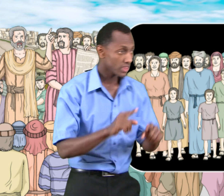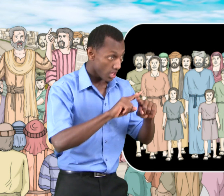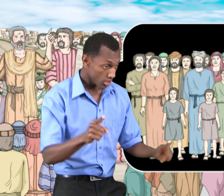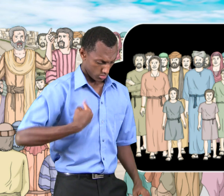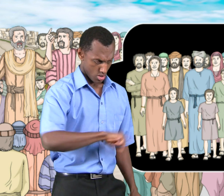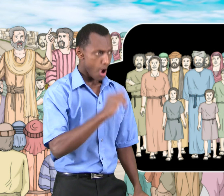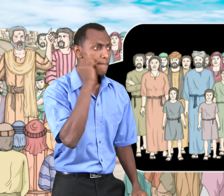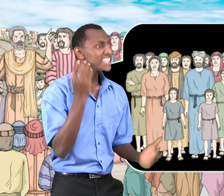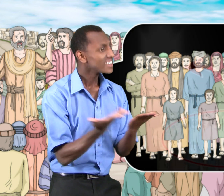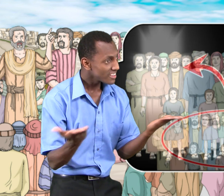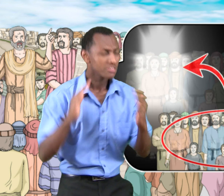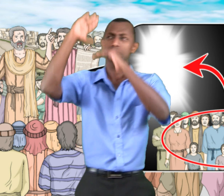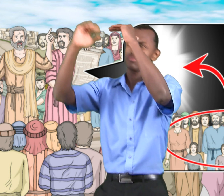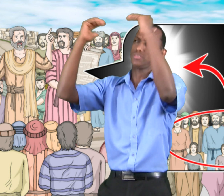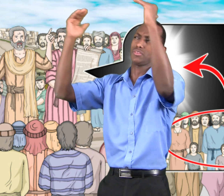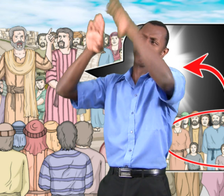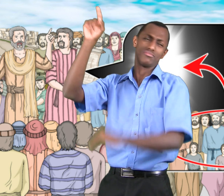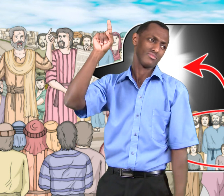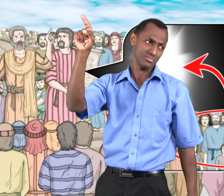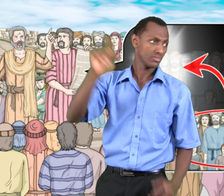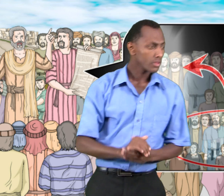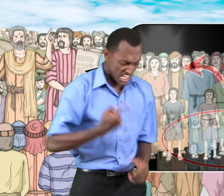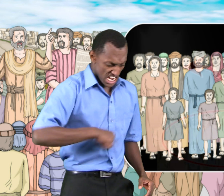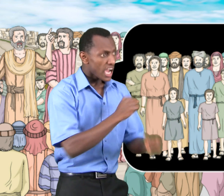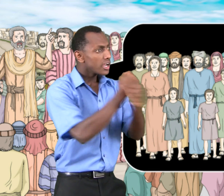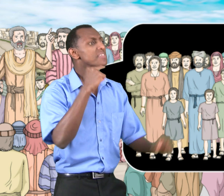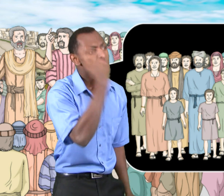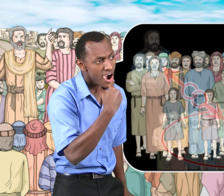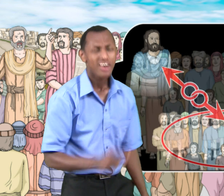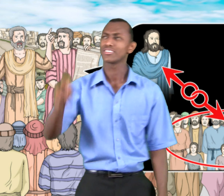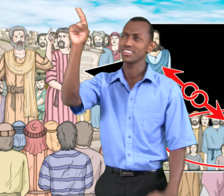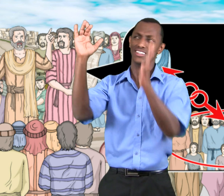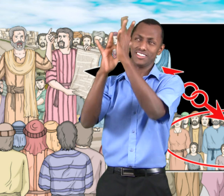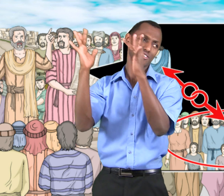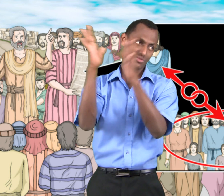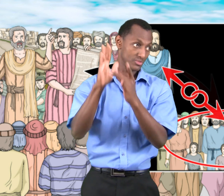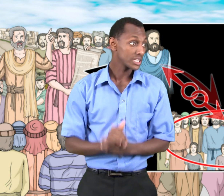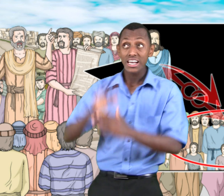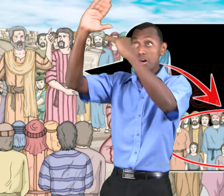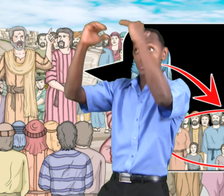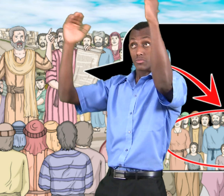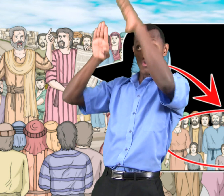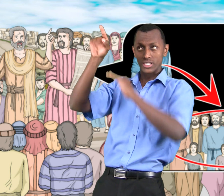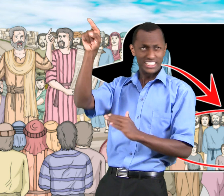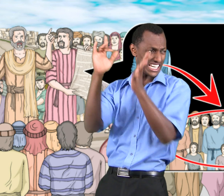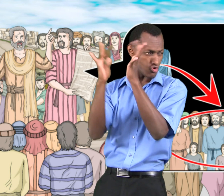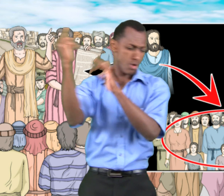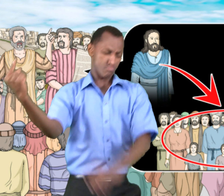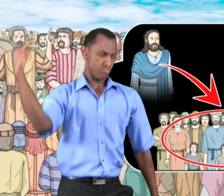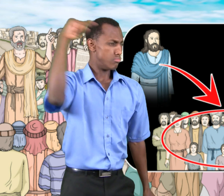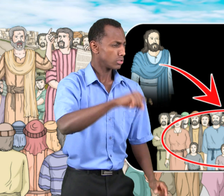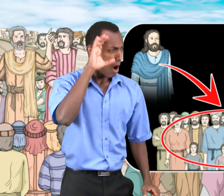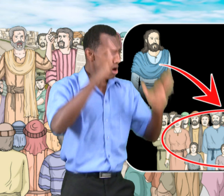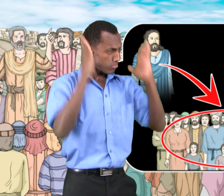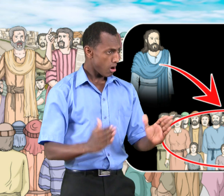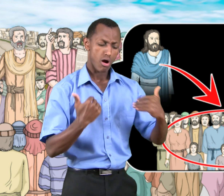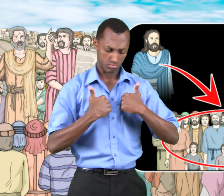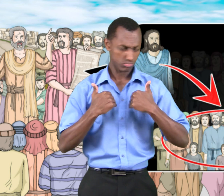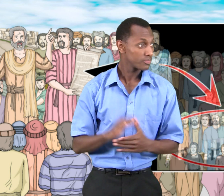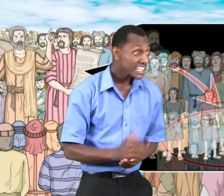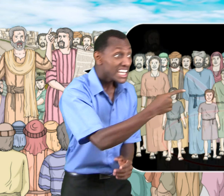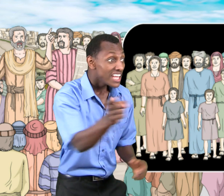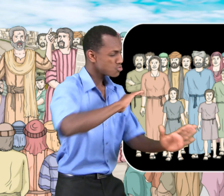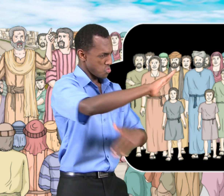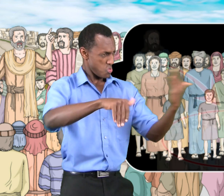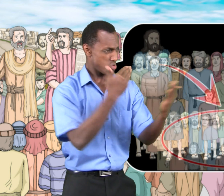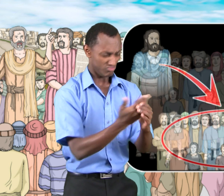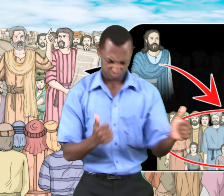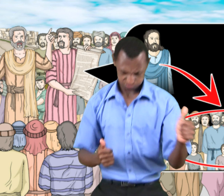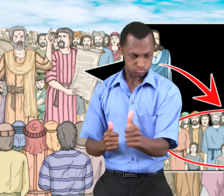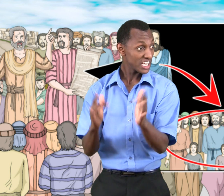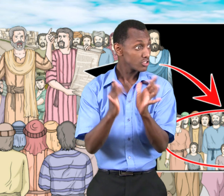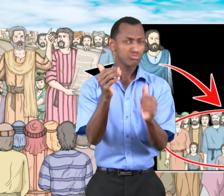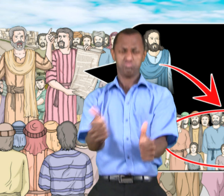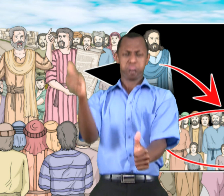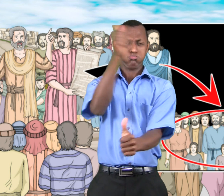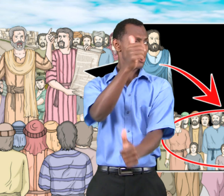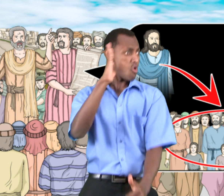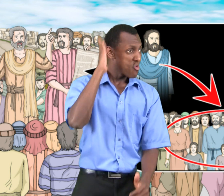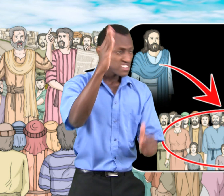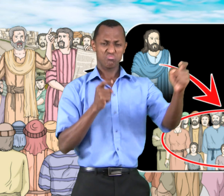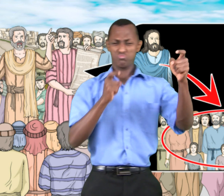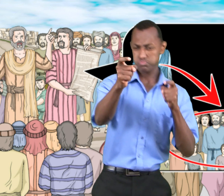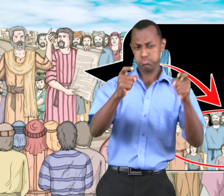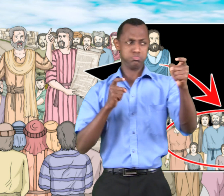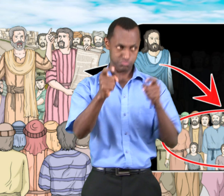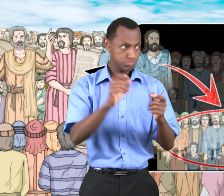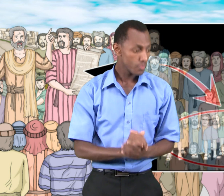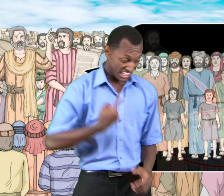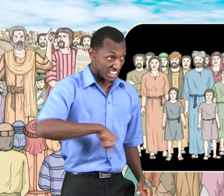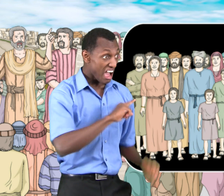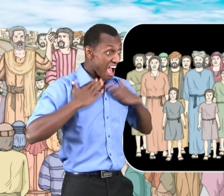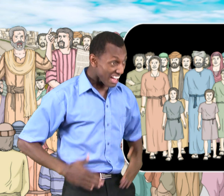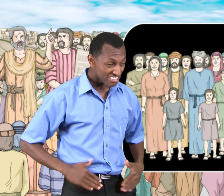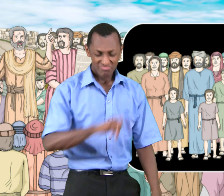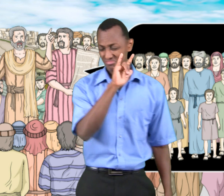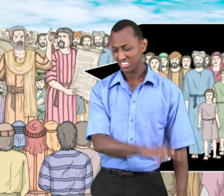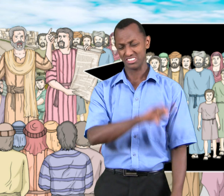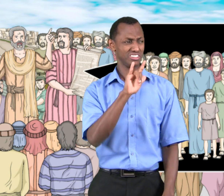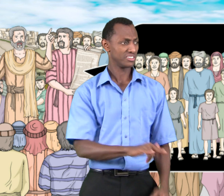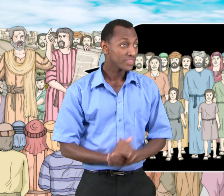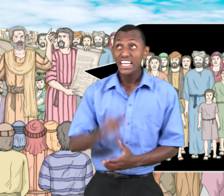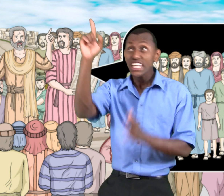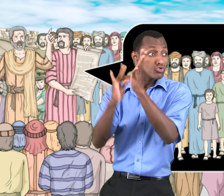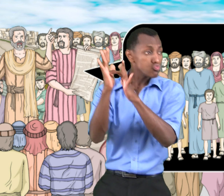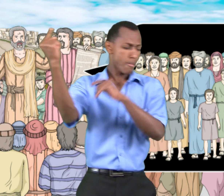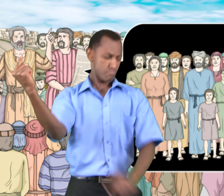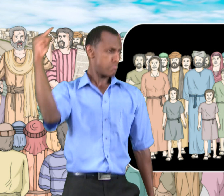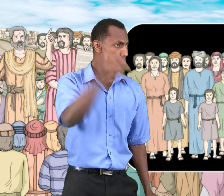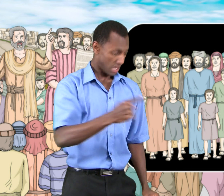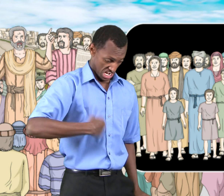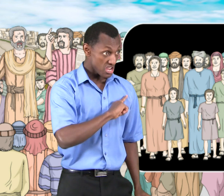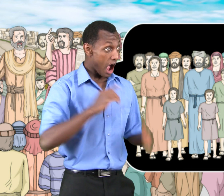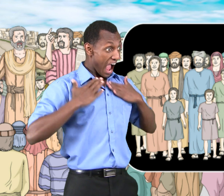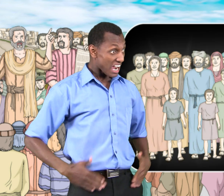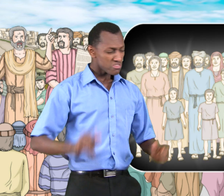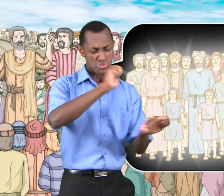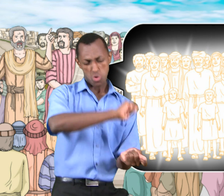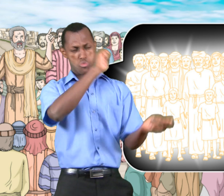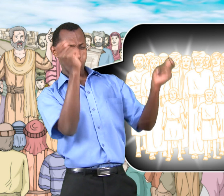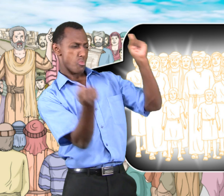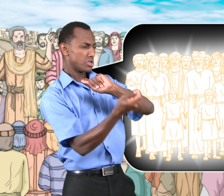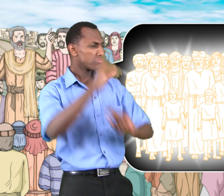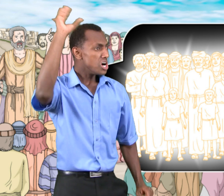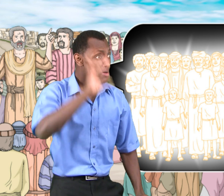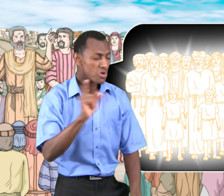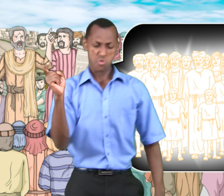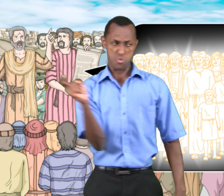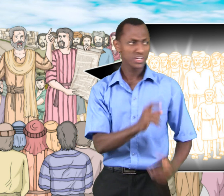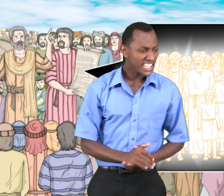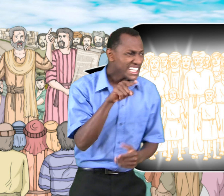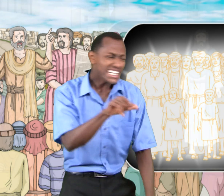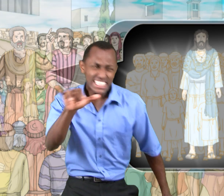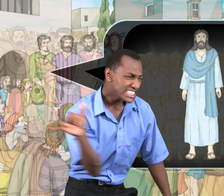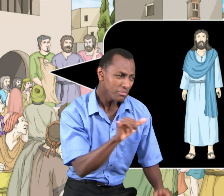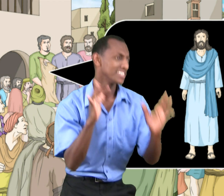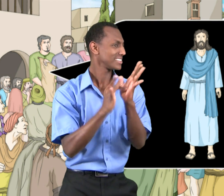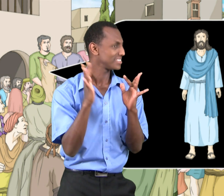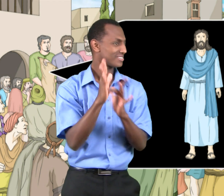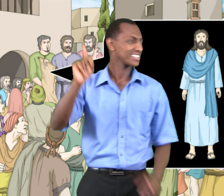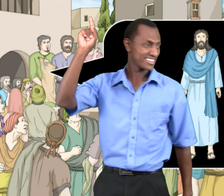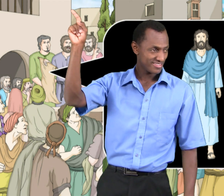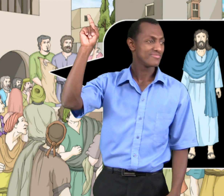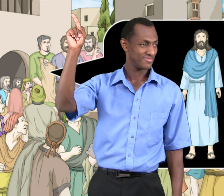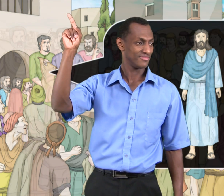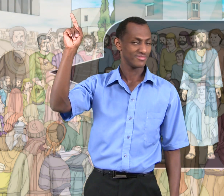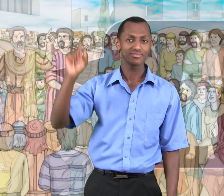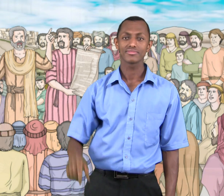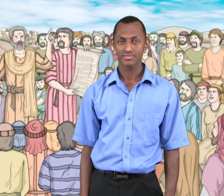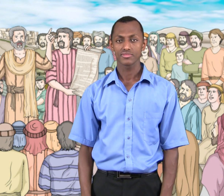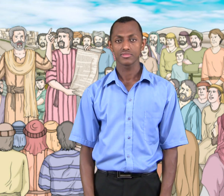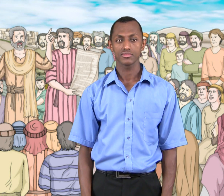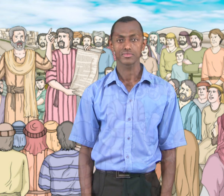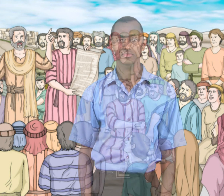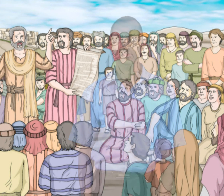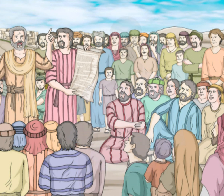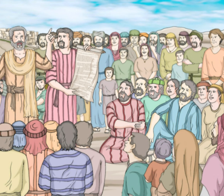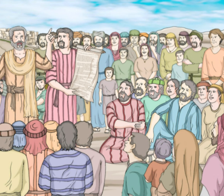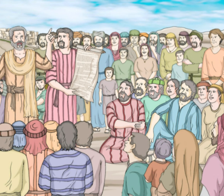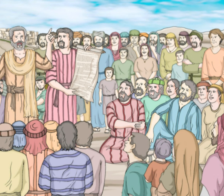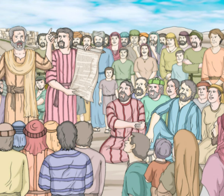But our citizenship is in heaven, and we eagerly await a Savior from there, the Lord Jesus Christ, who, by the power that enables Him to subject all things to Himself, will transform our lowly bodies to be like His glorious body.